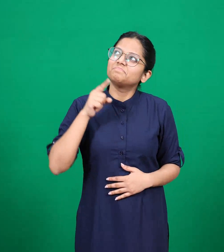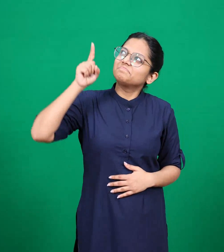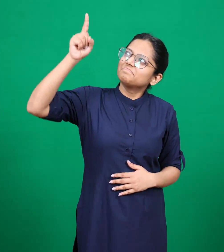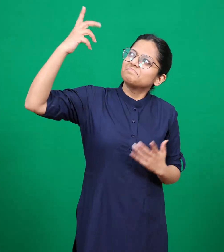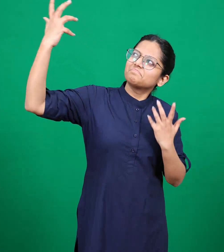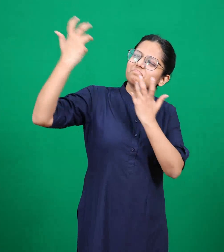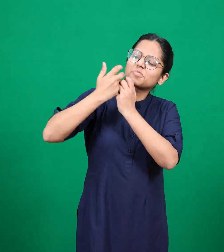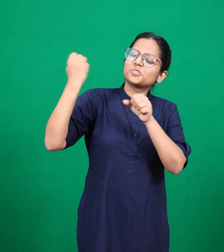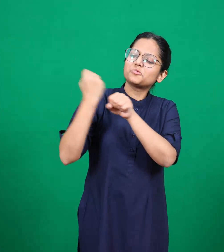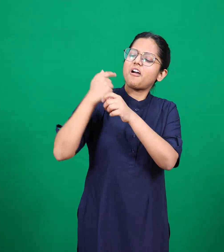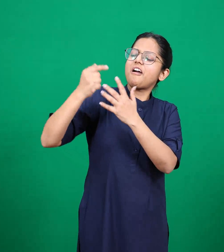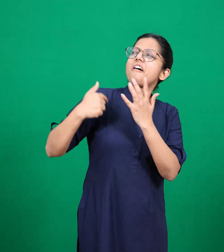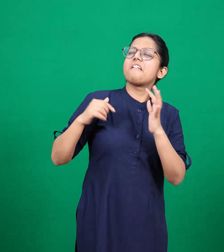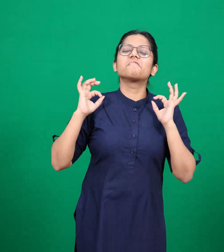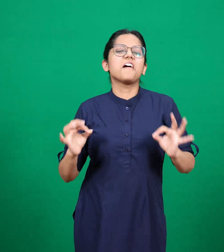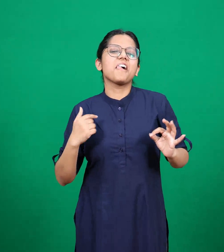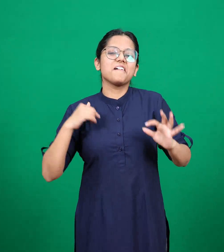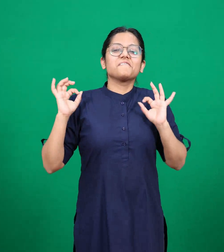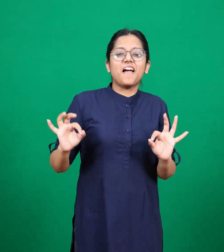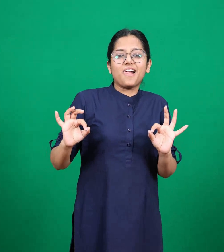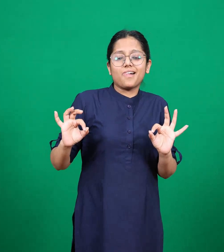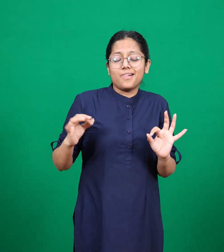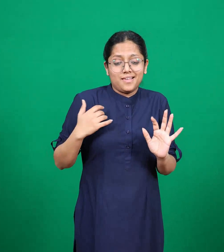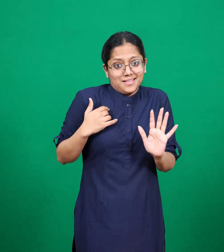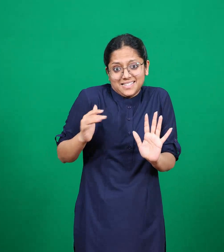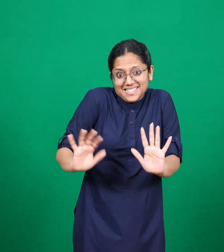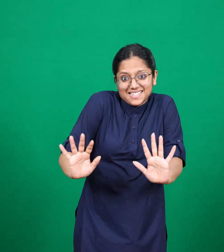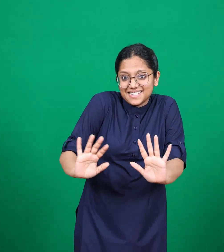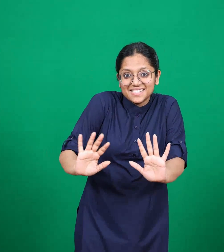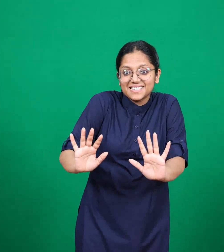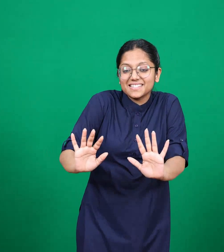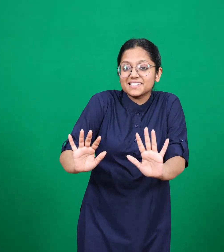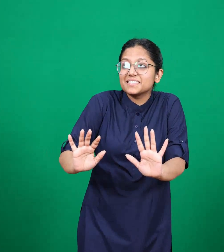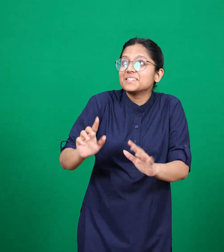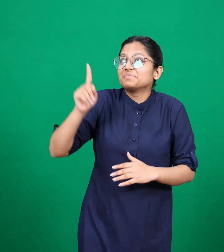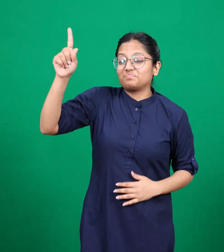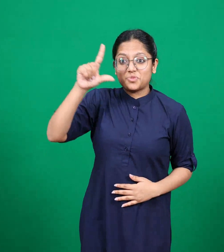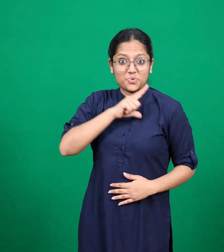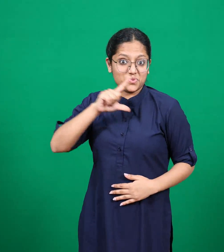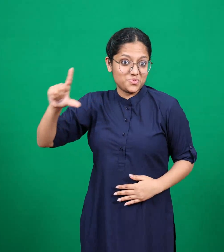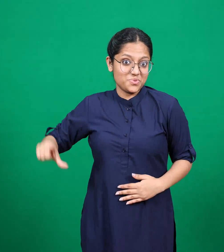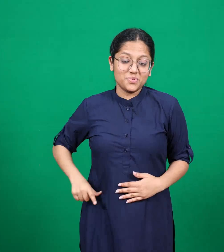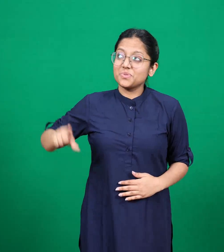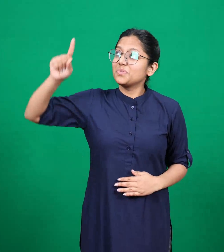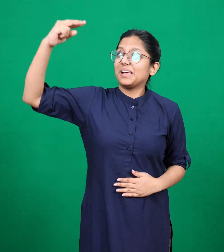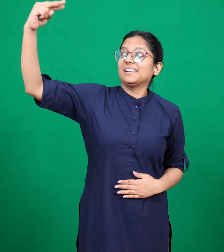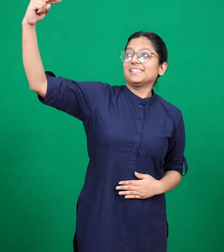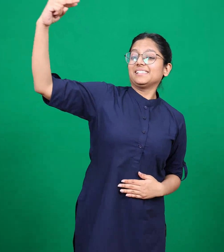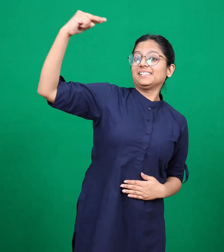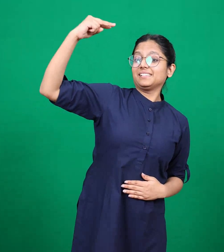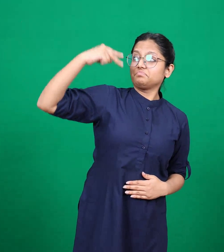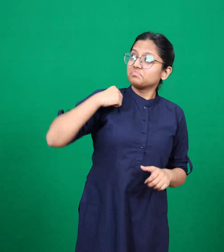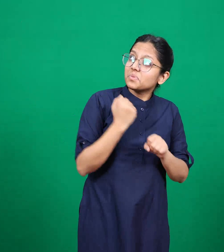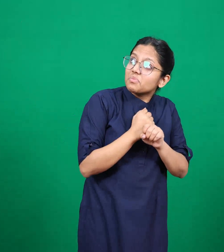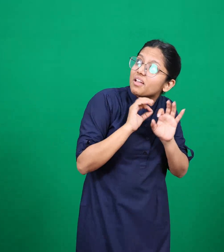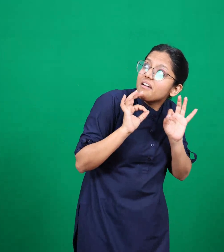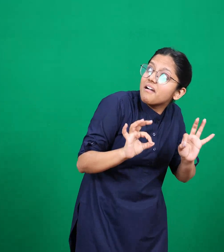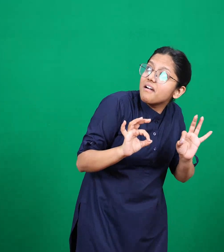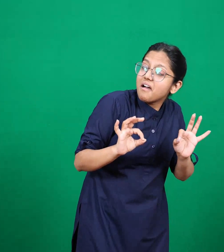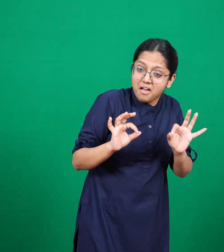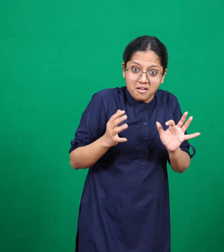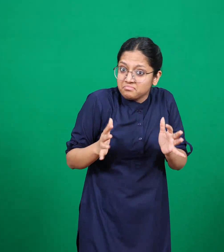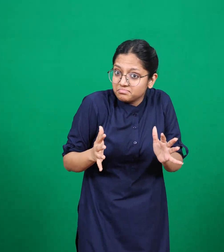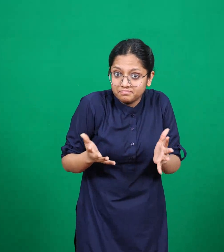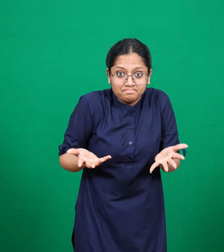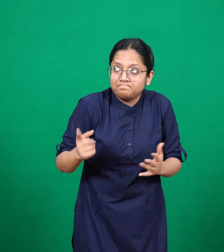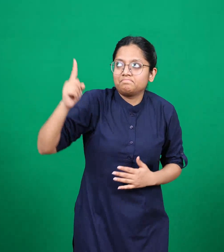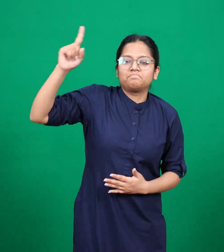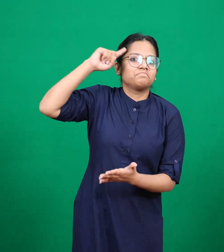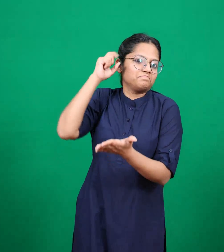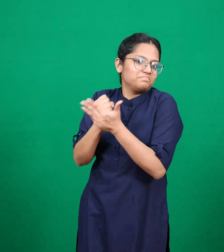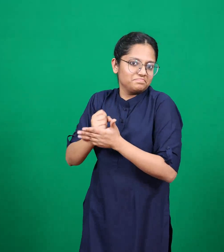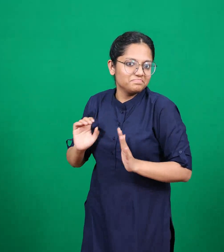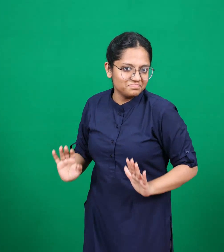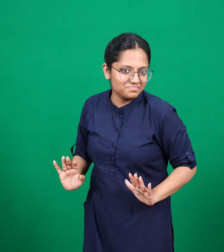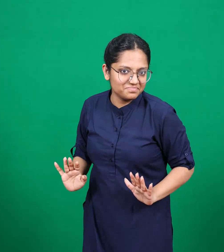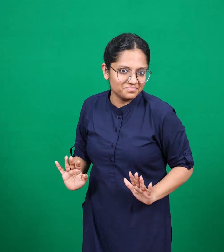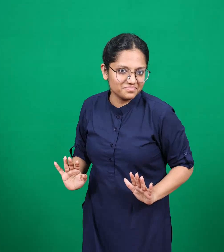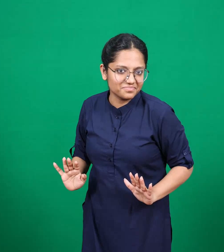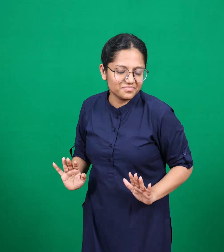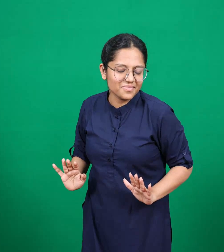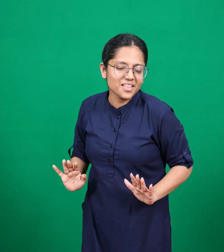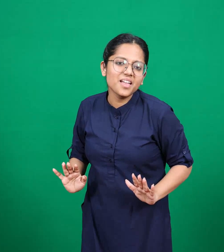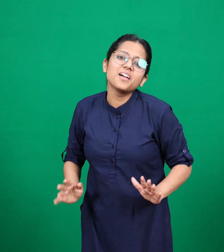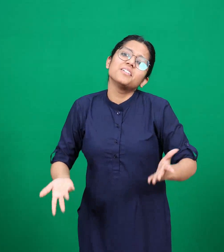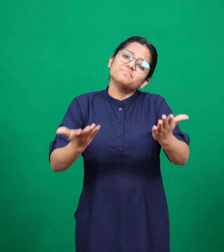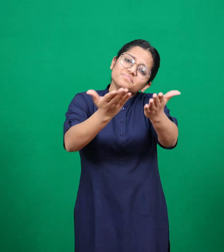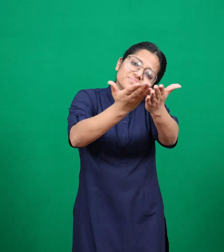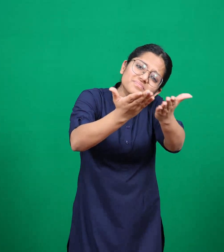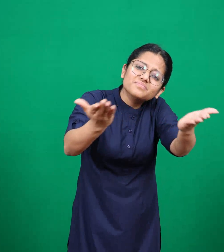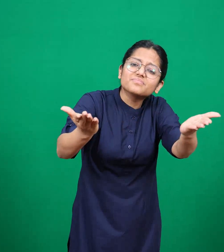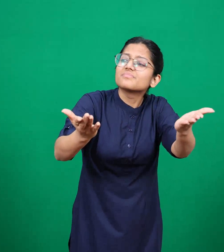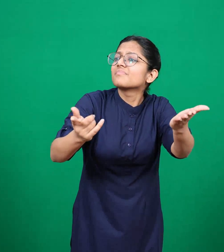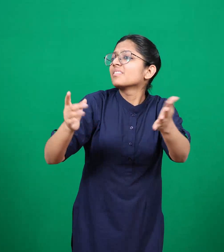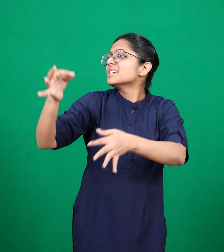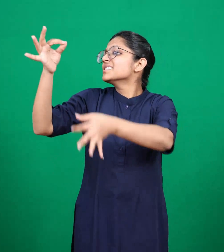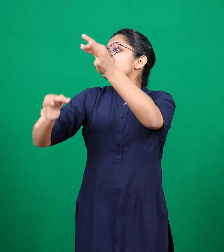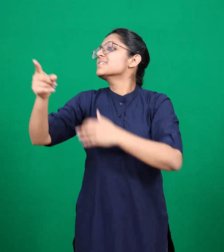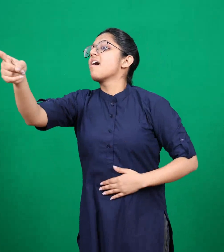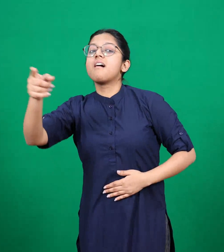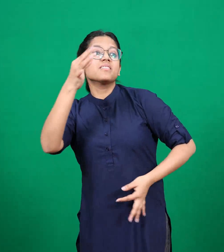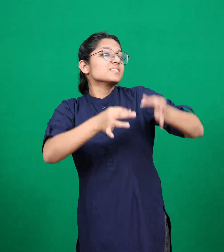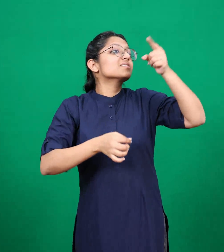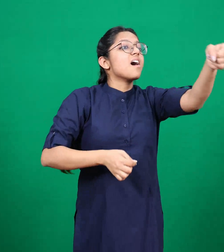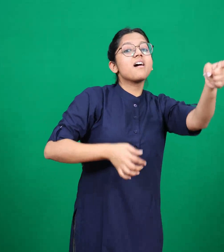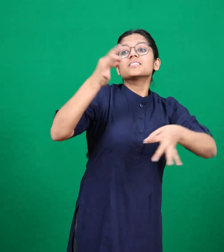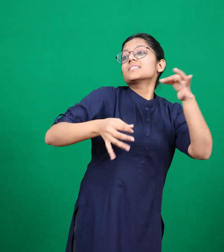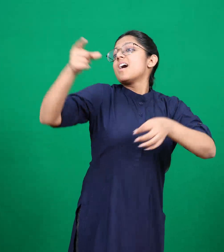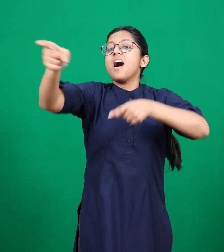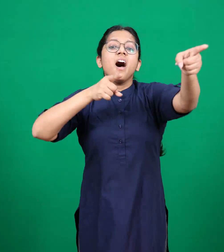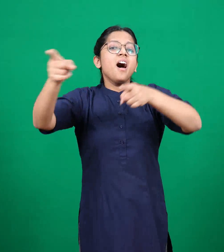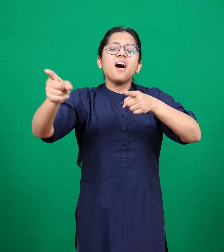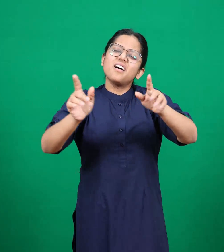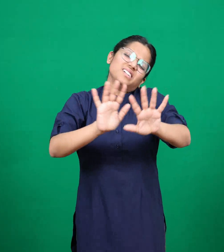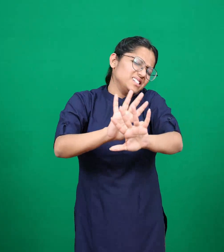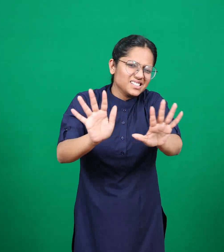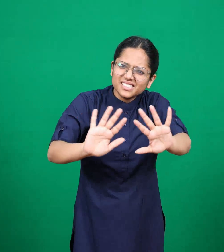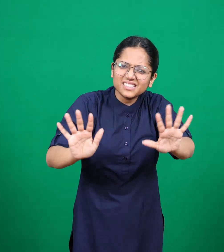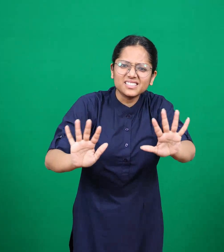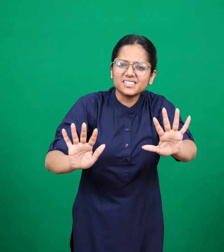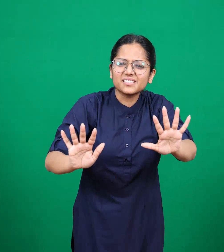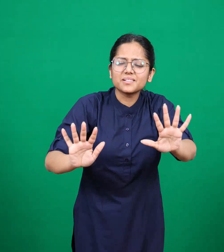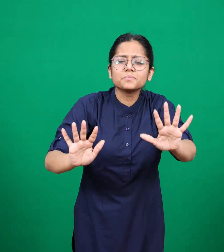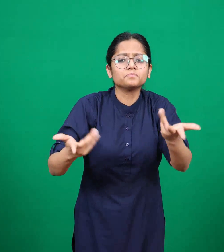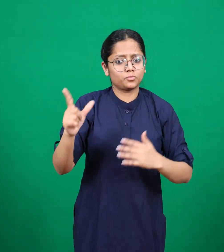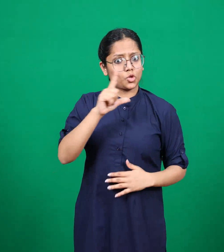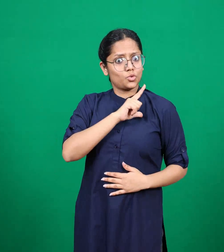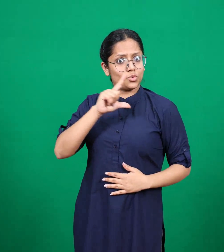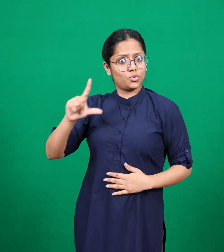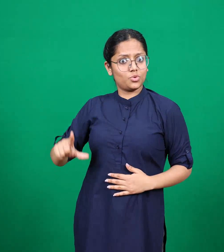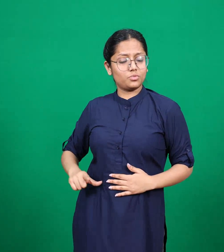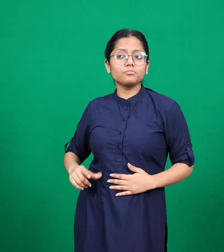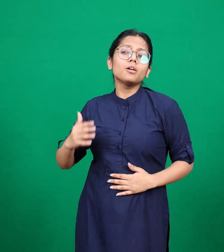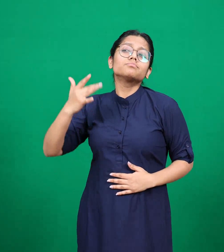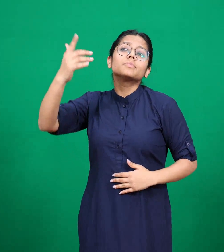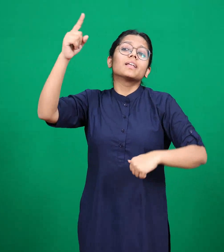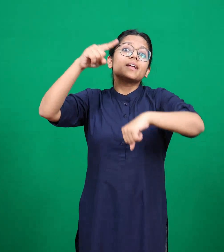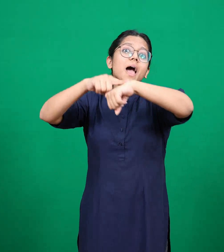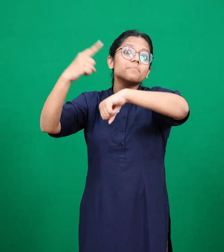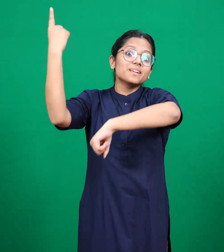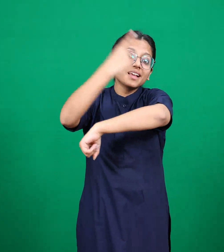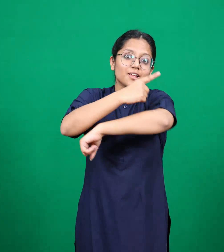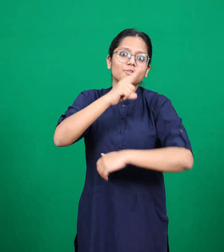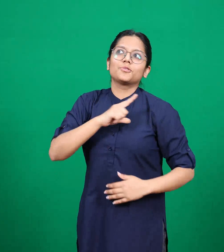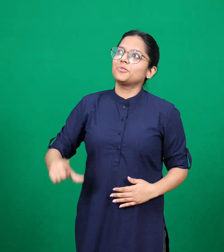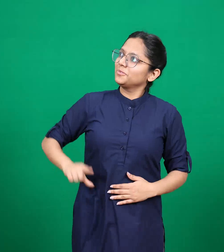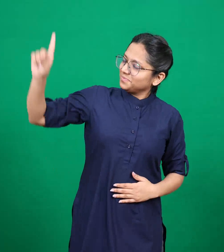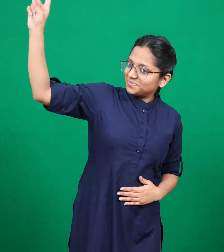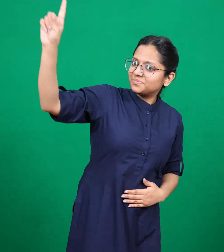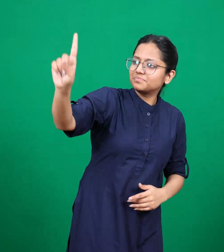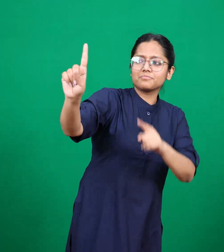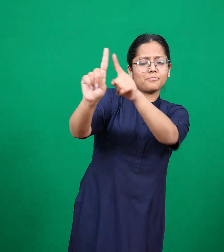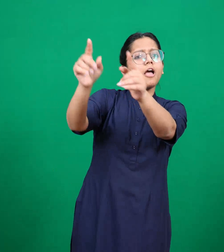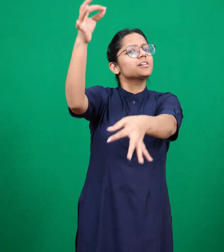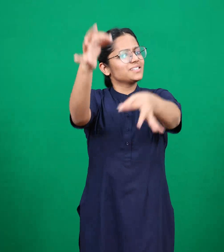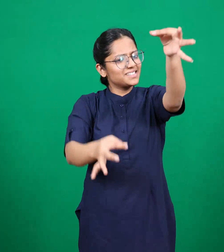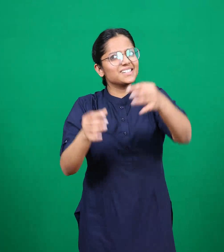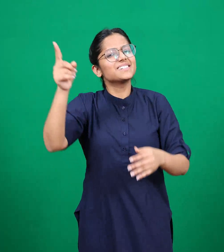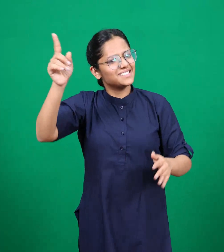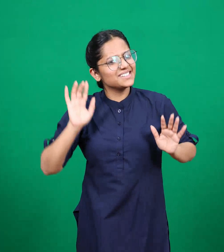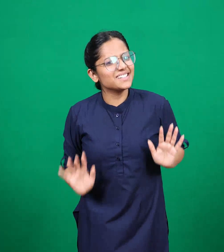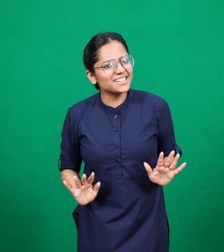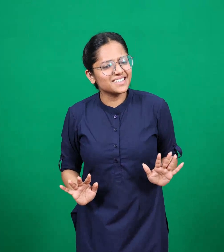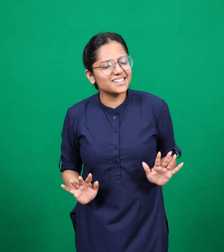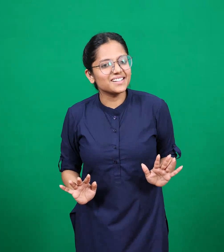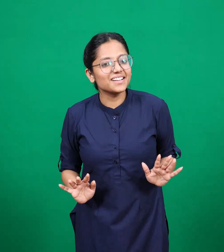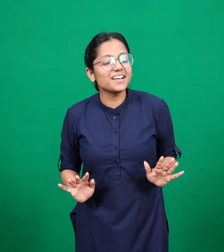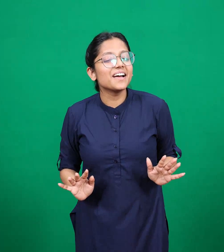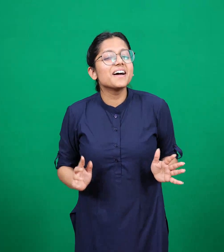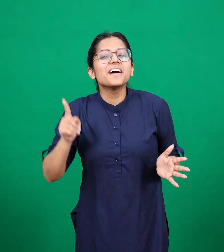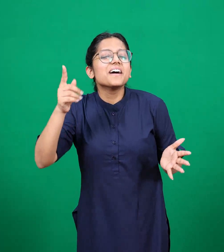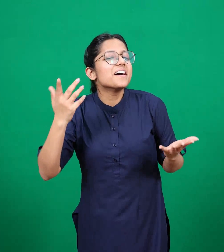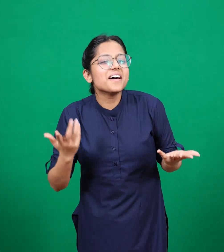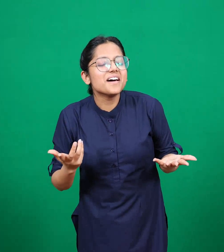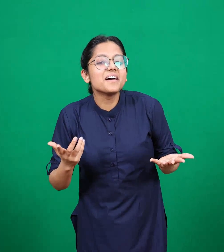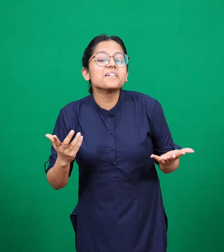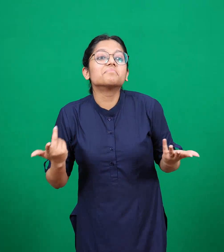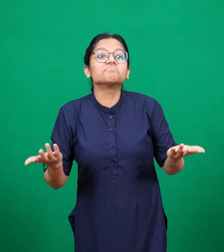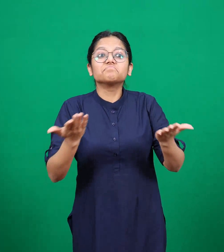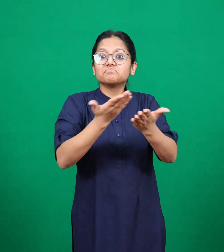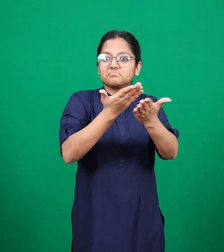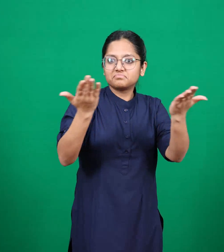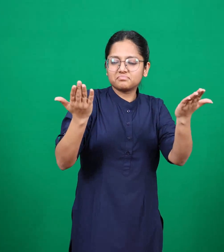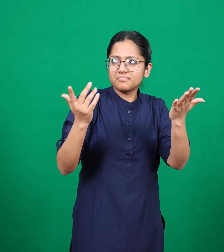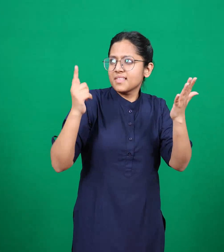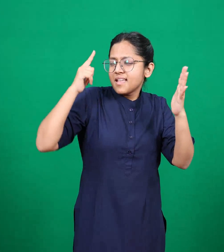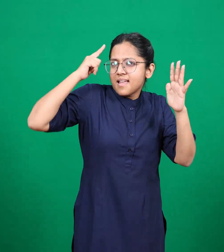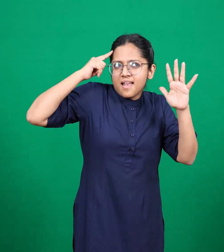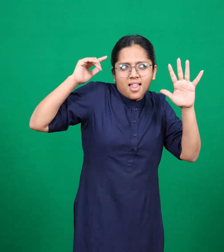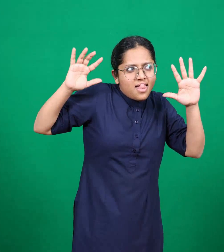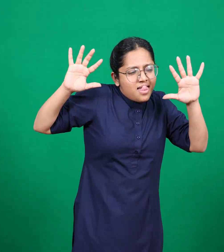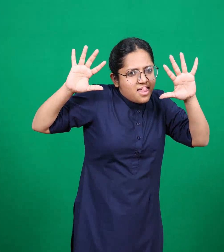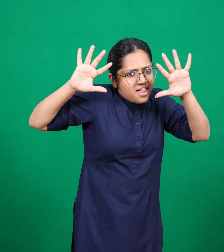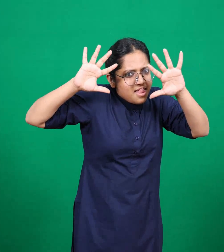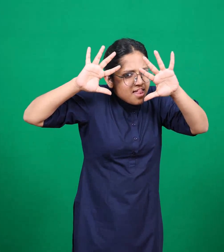It is the Lord who judges me. Therefore judge nothing before the appointed time;